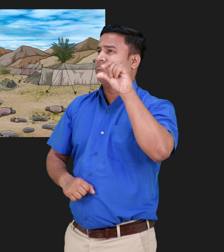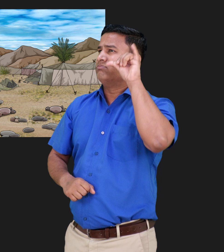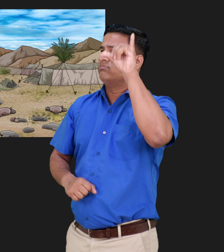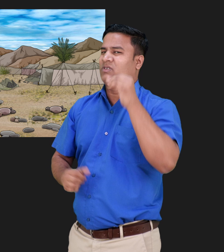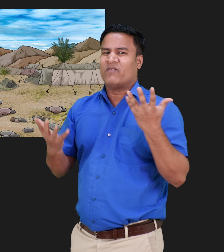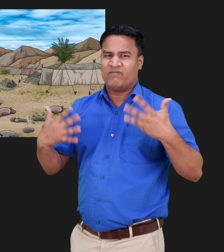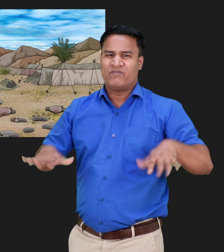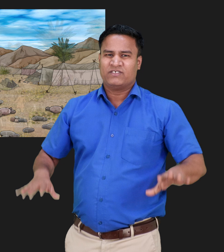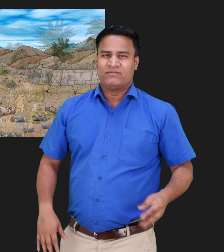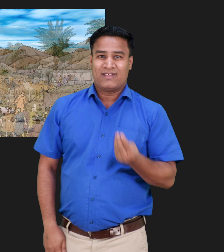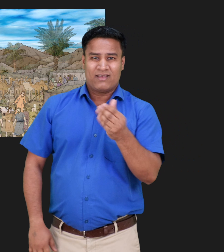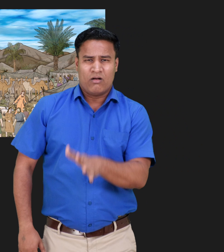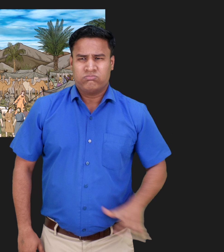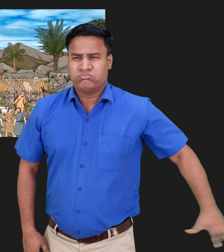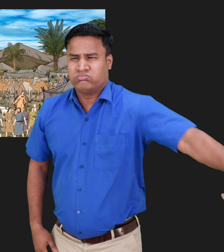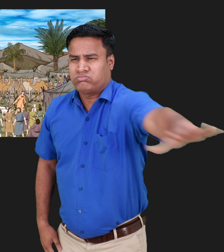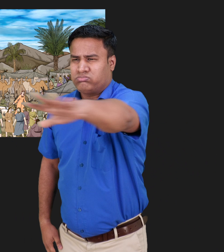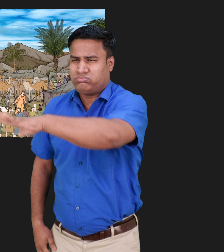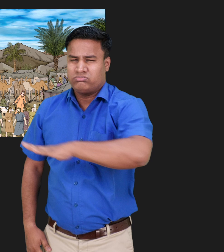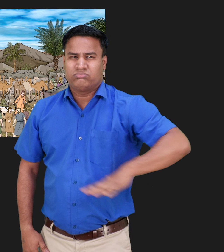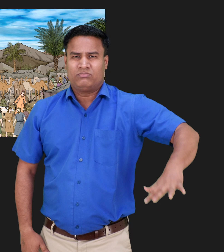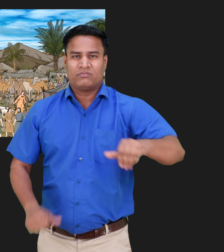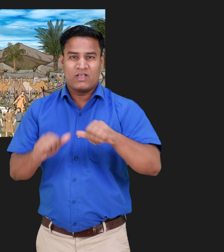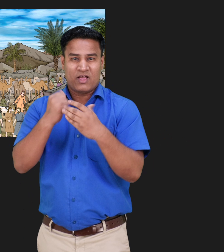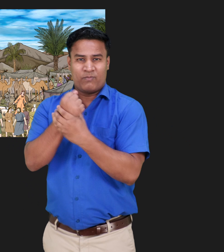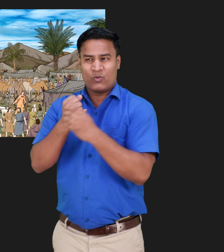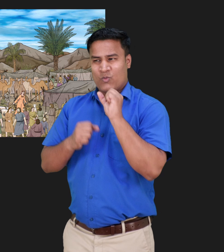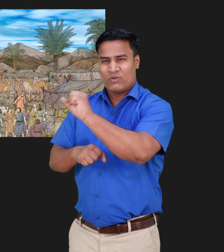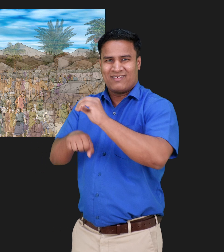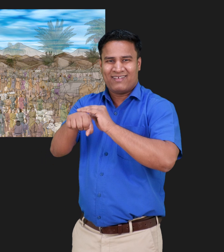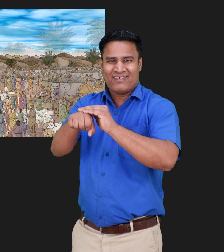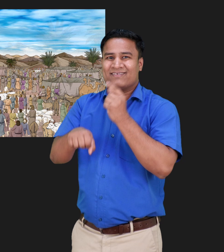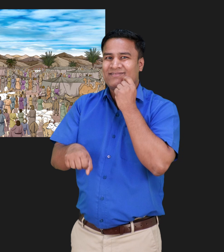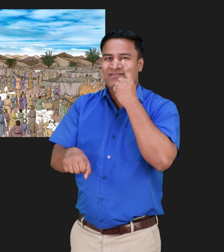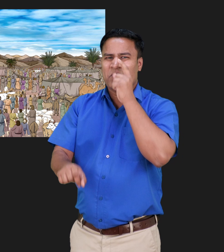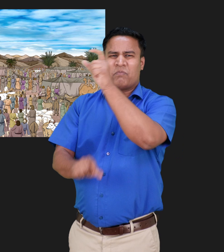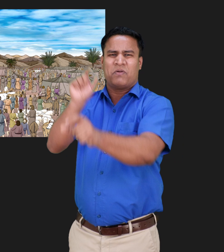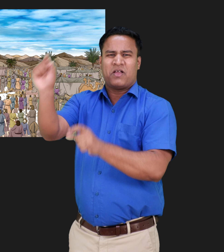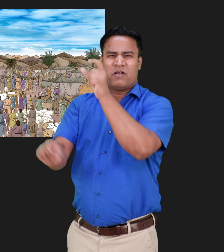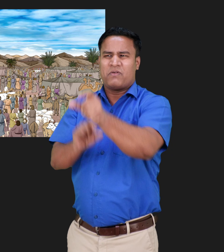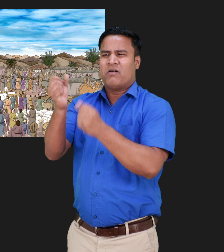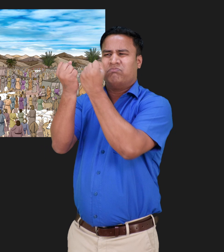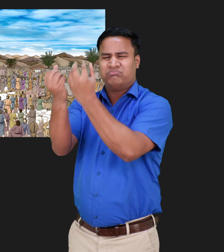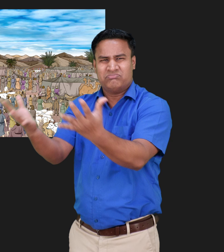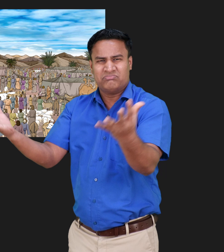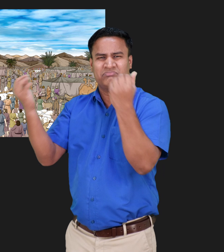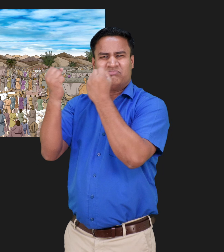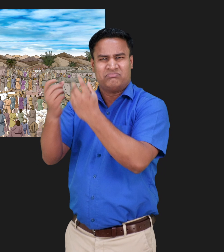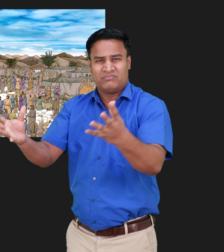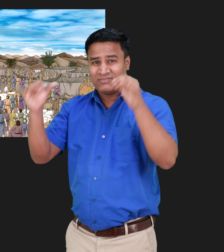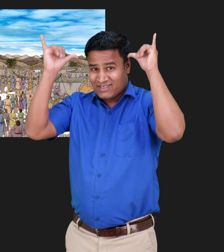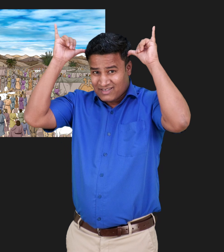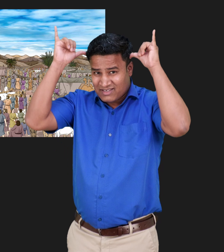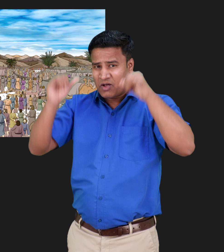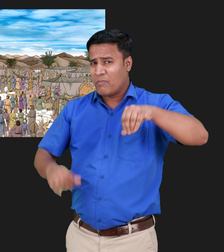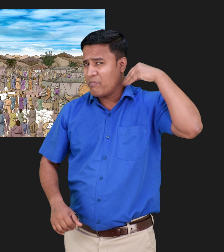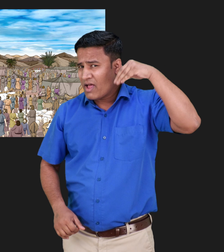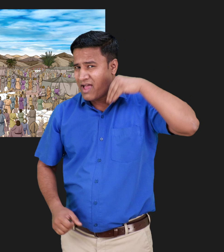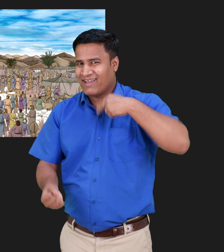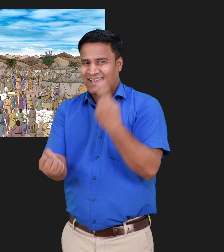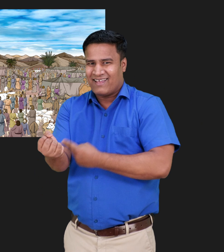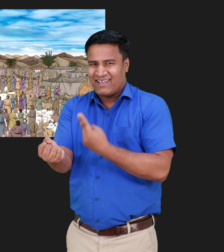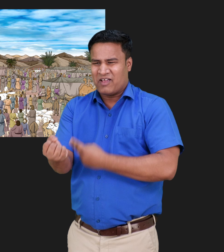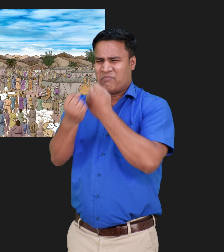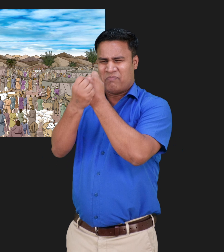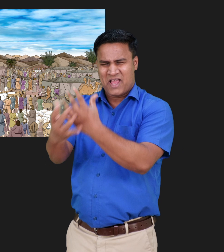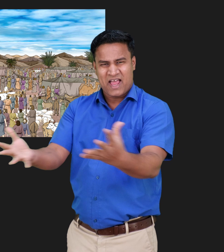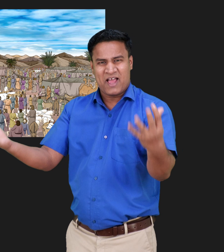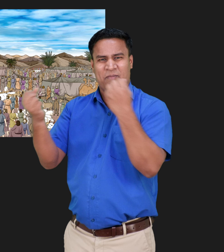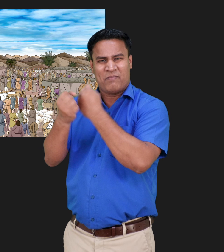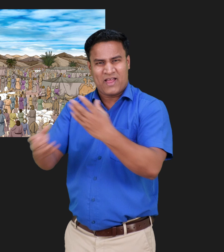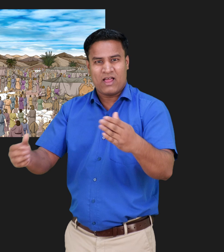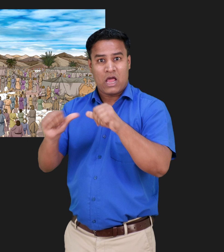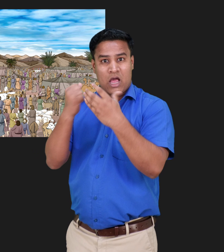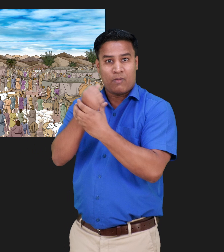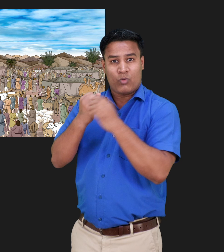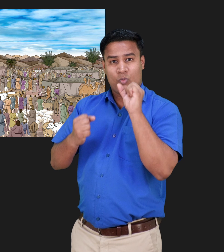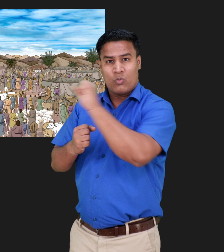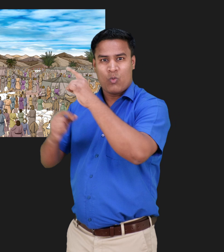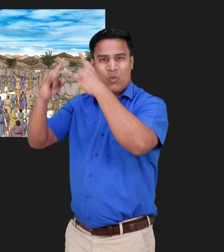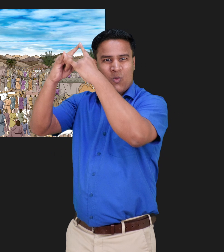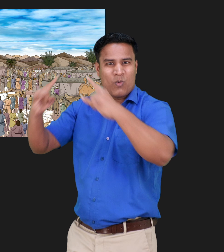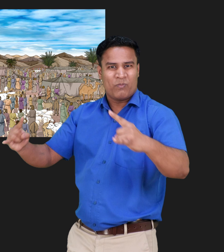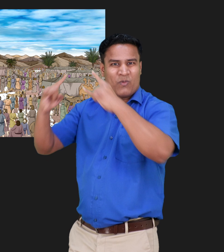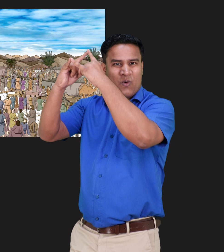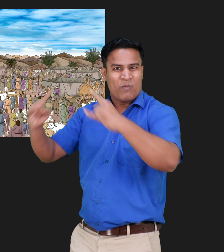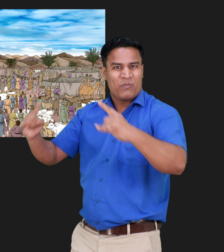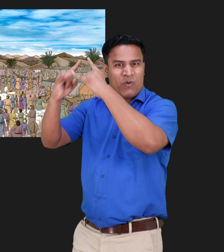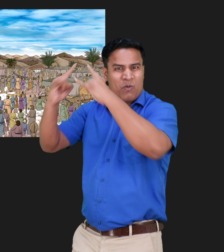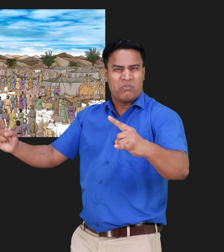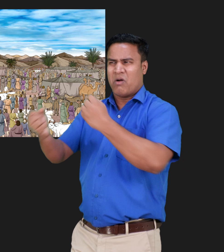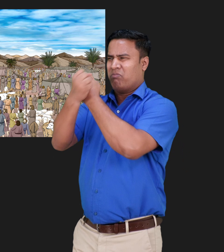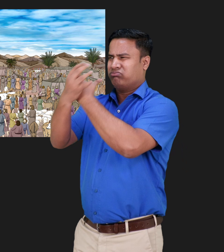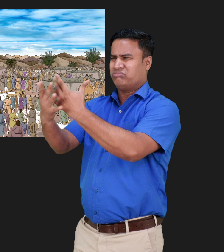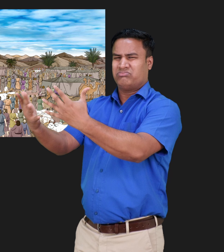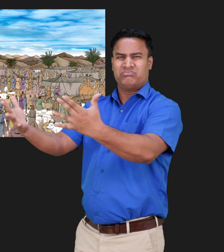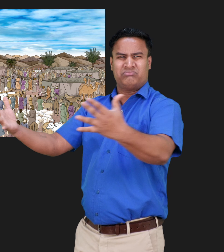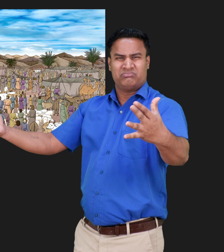Now Lot, who was traveling with Abram, also had flocks and herds and tents.